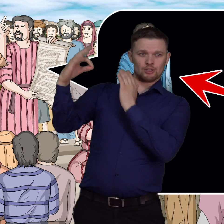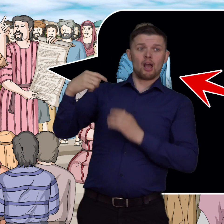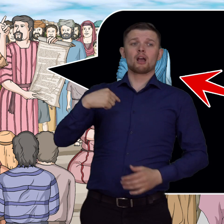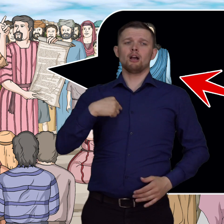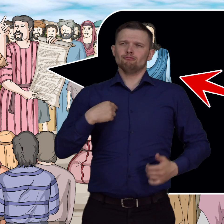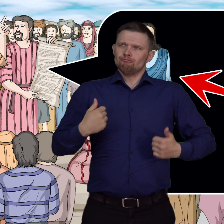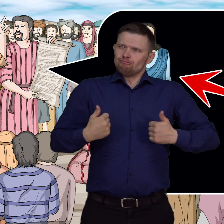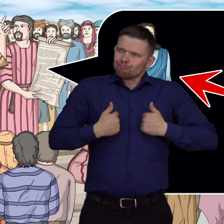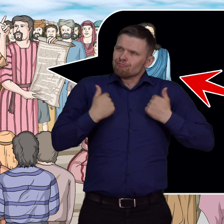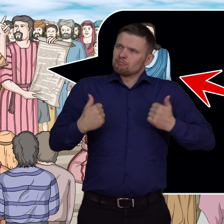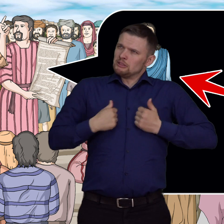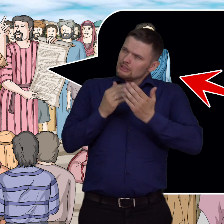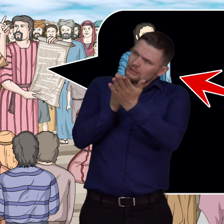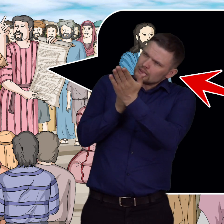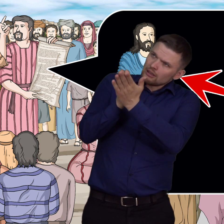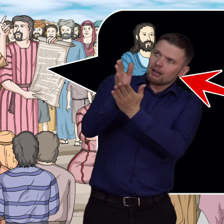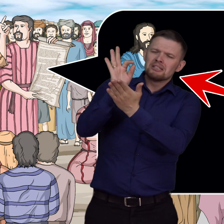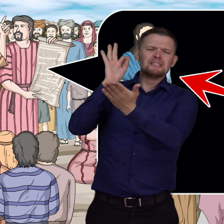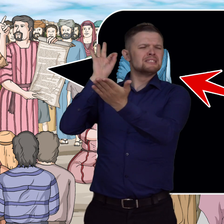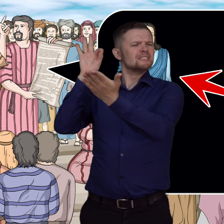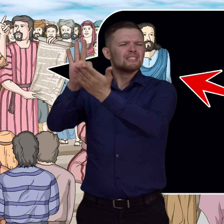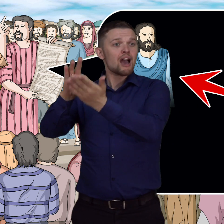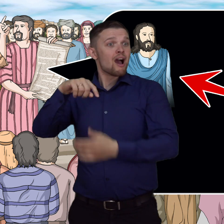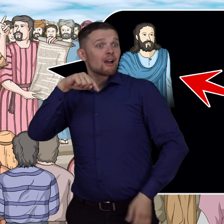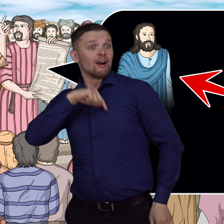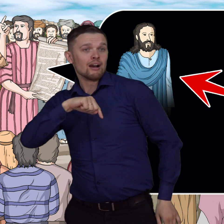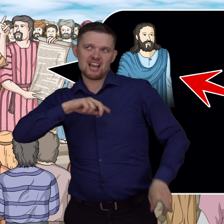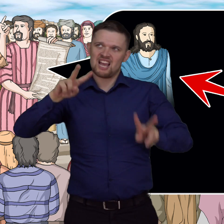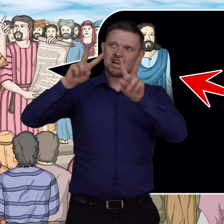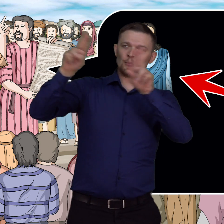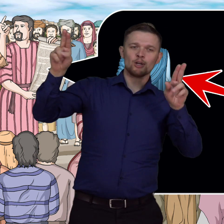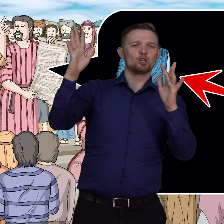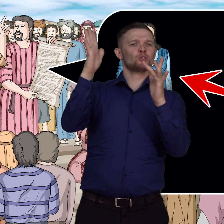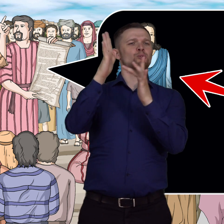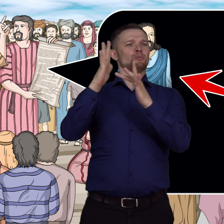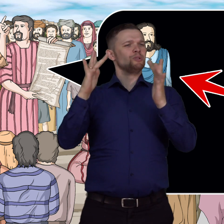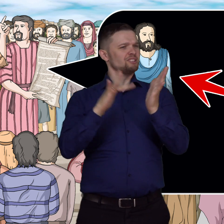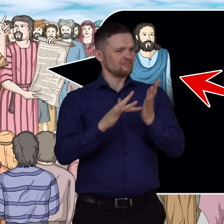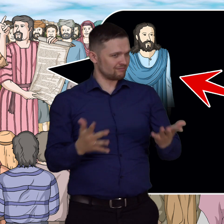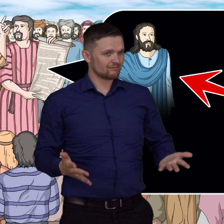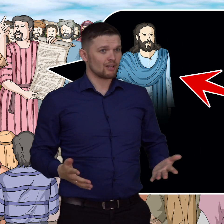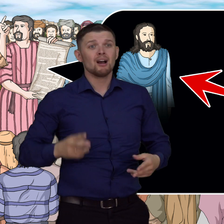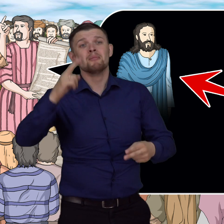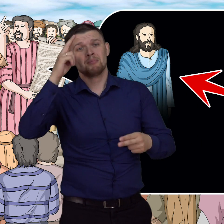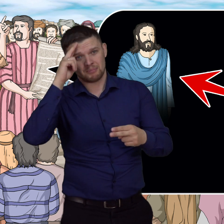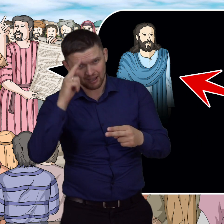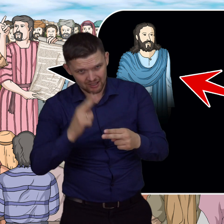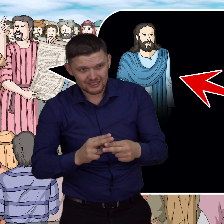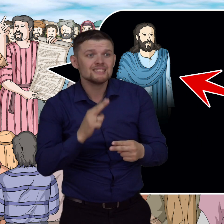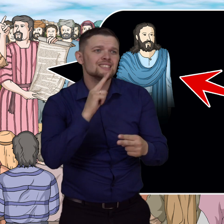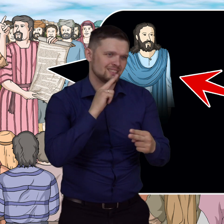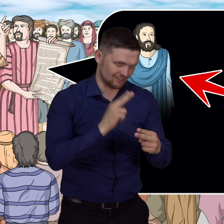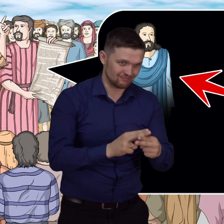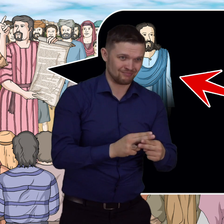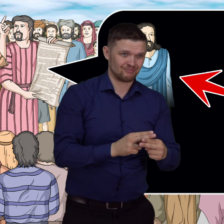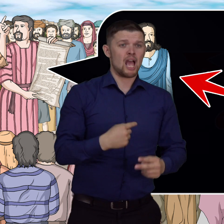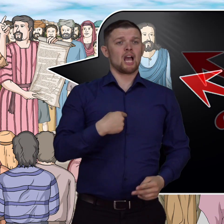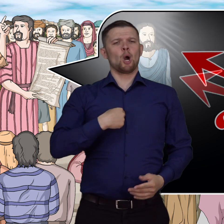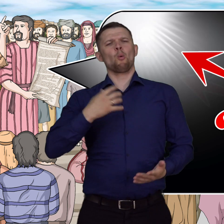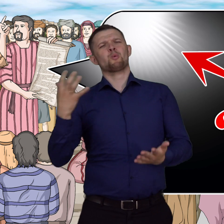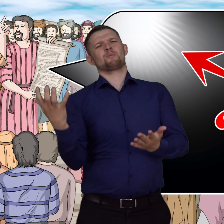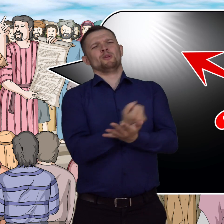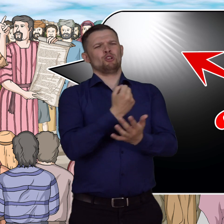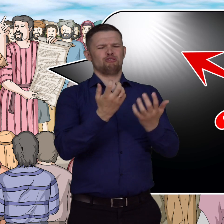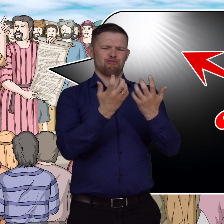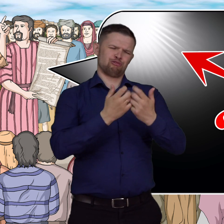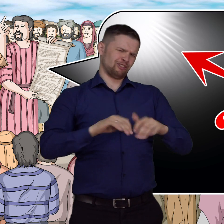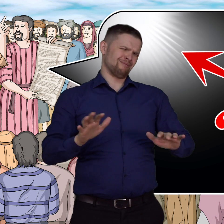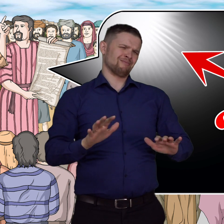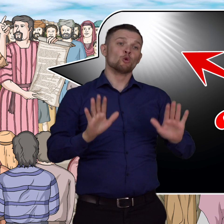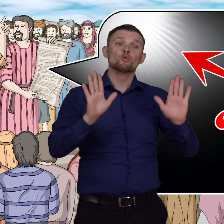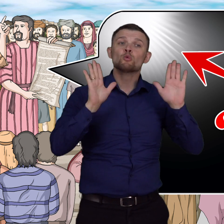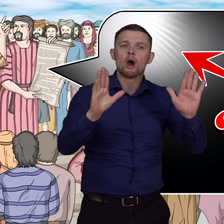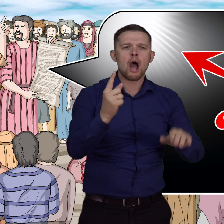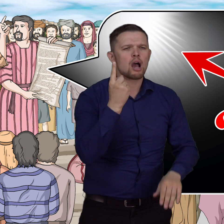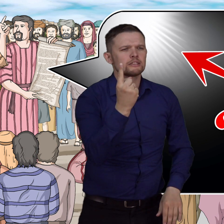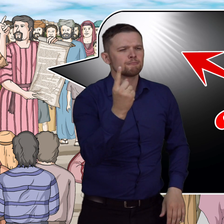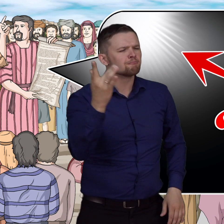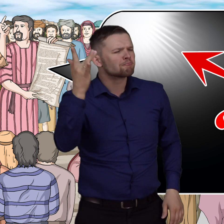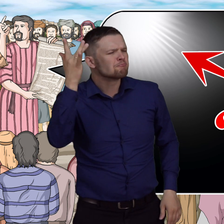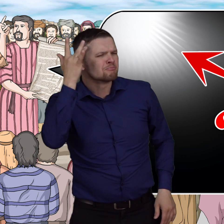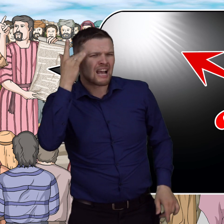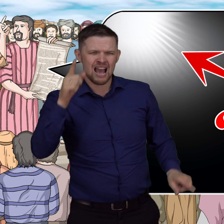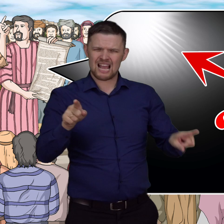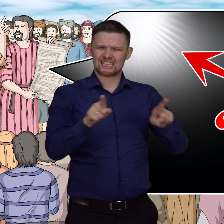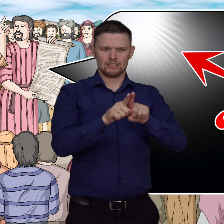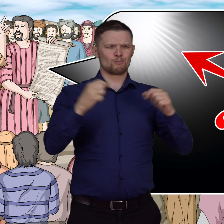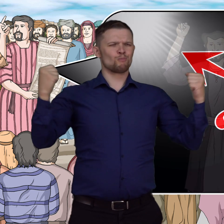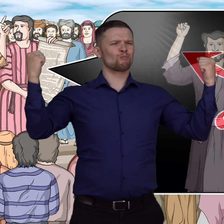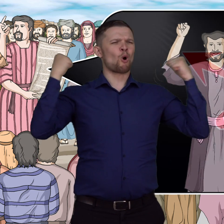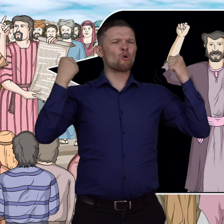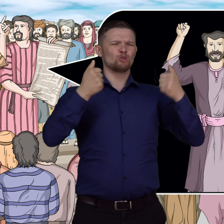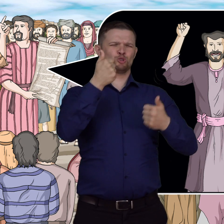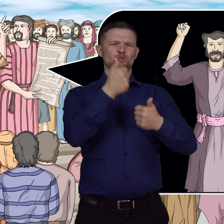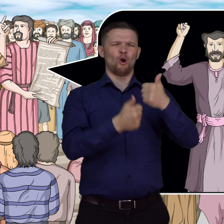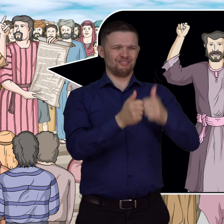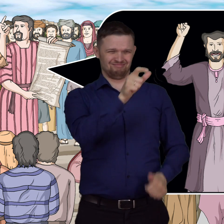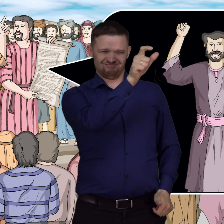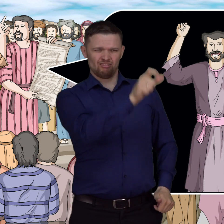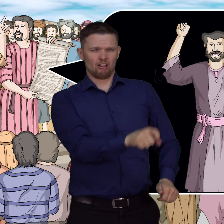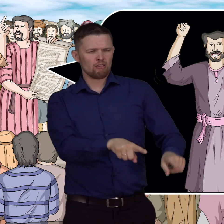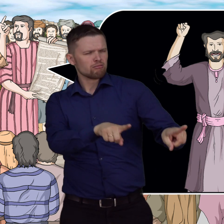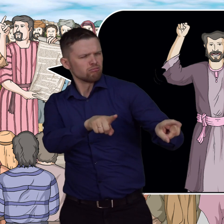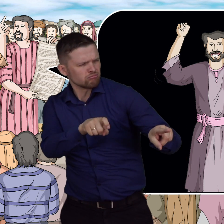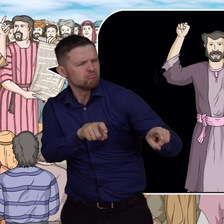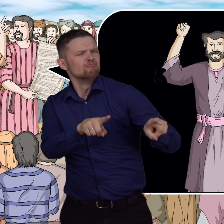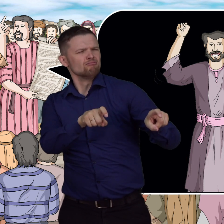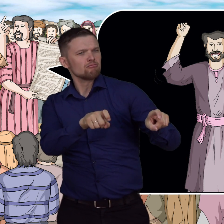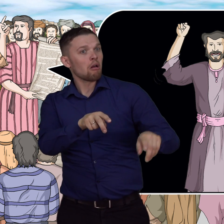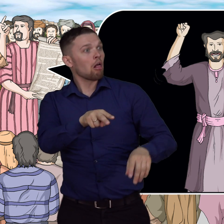Brothers, I do not consider myself yet to have taken hold of it.